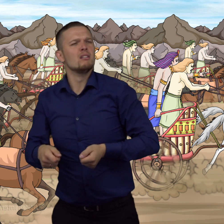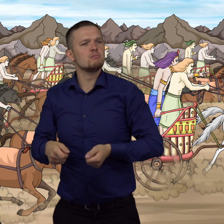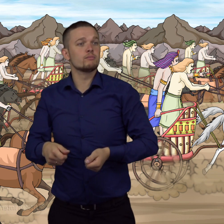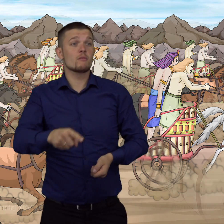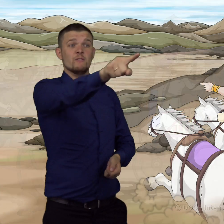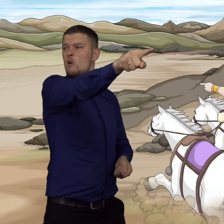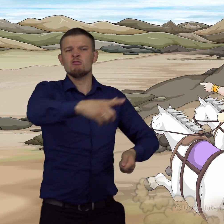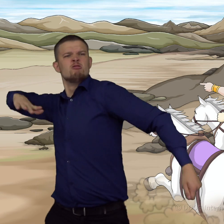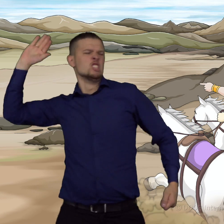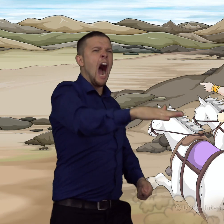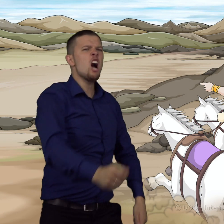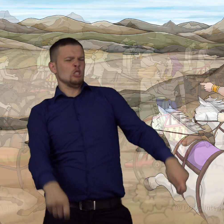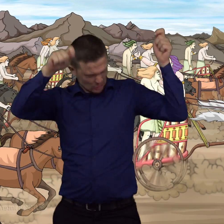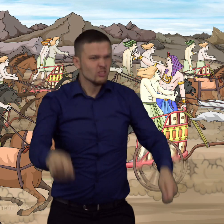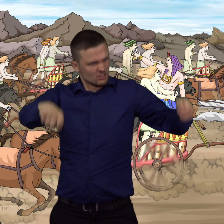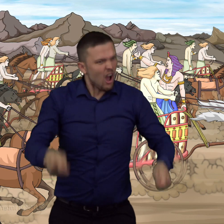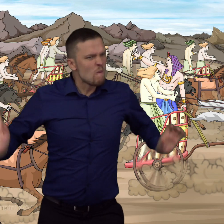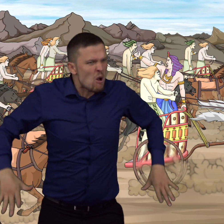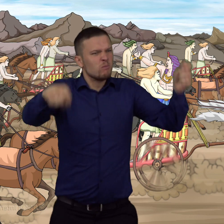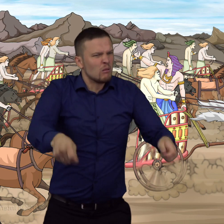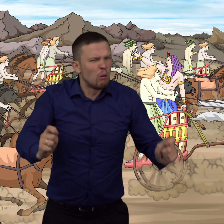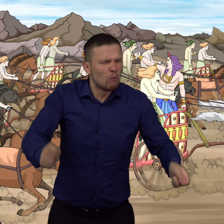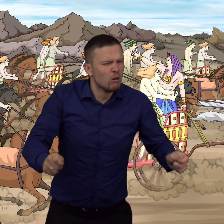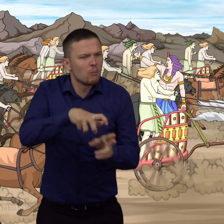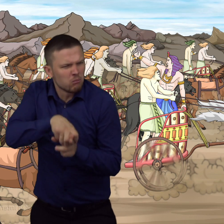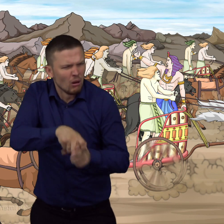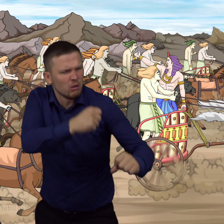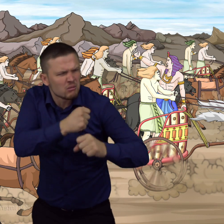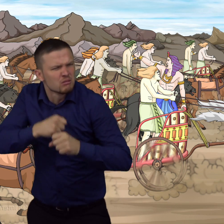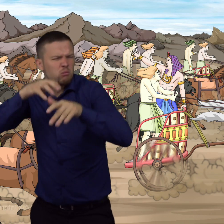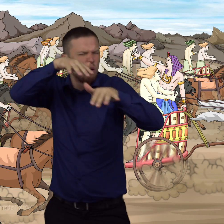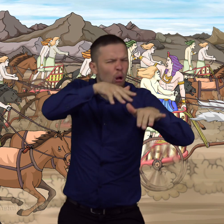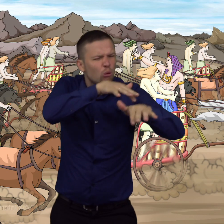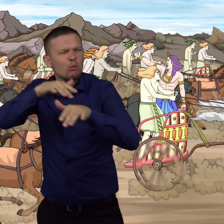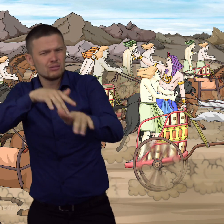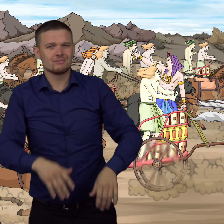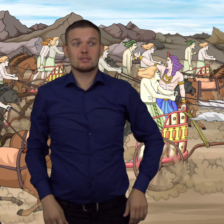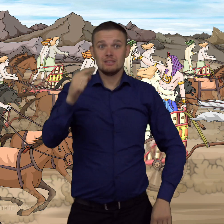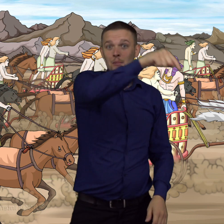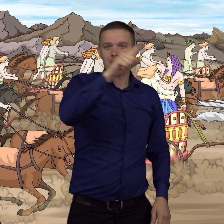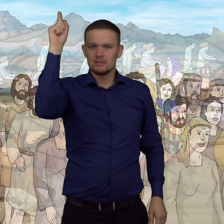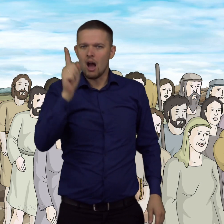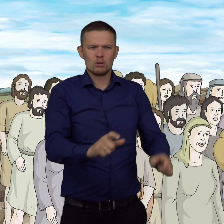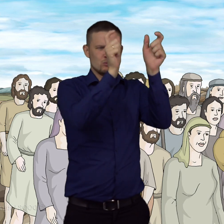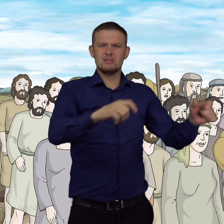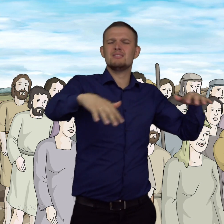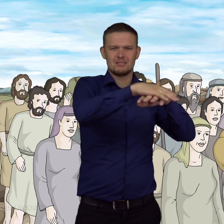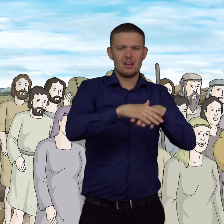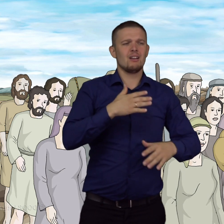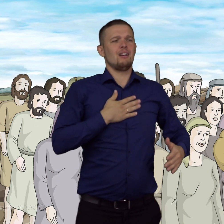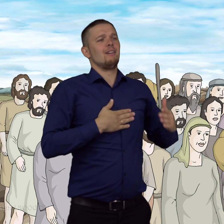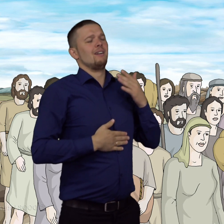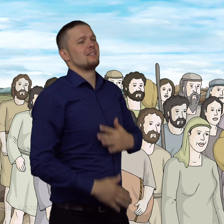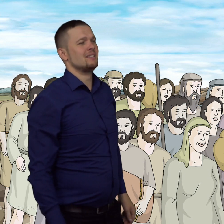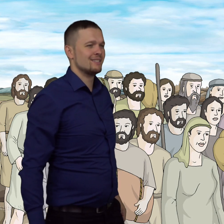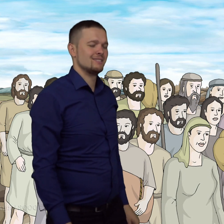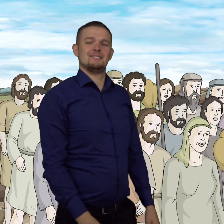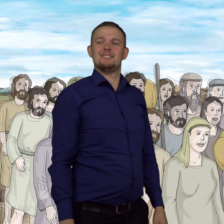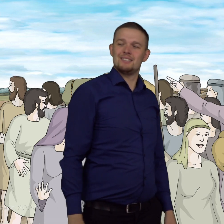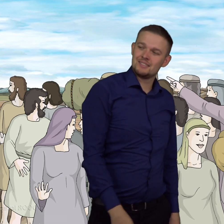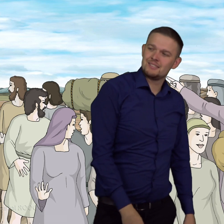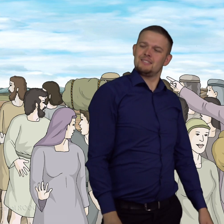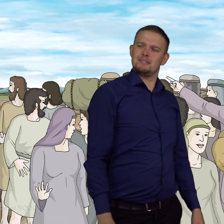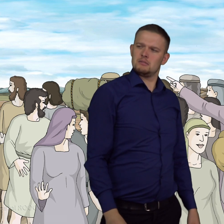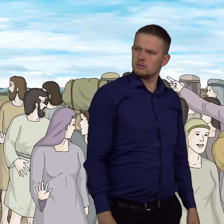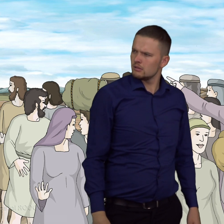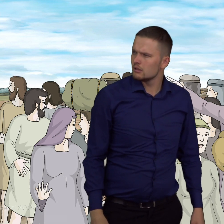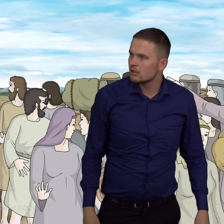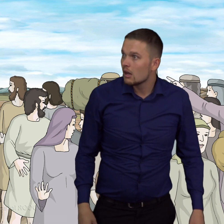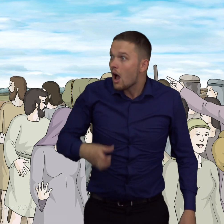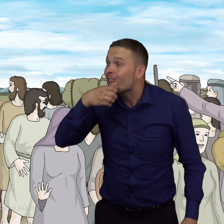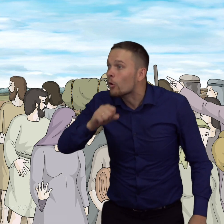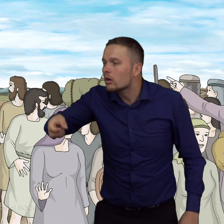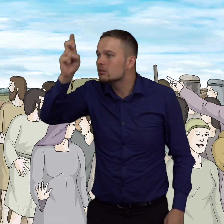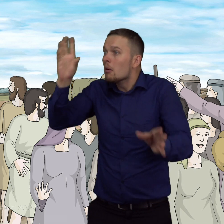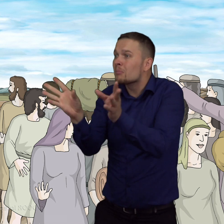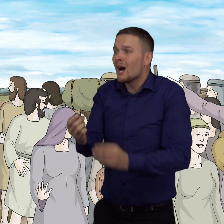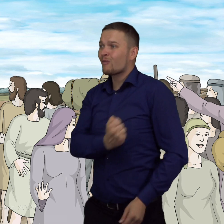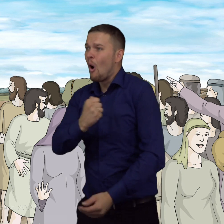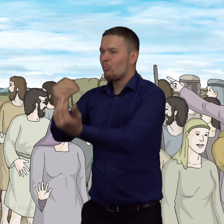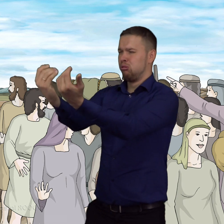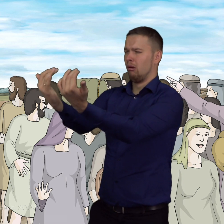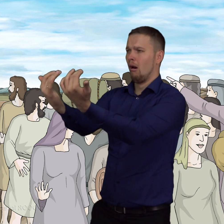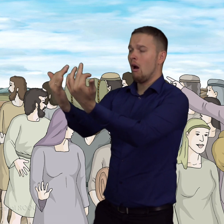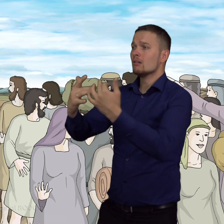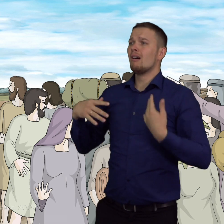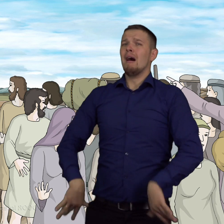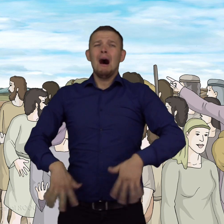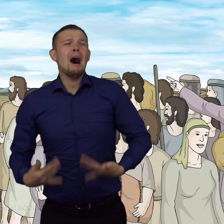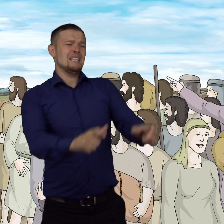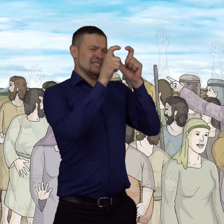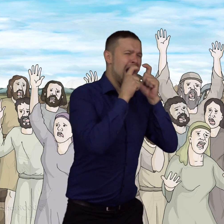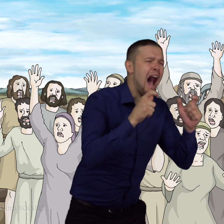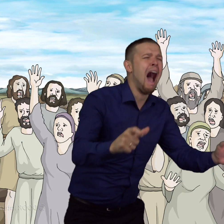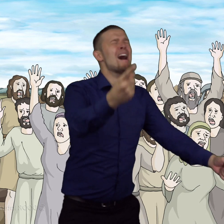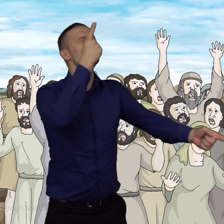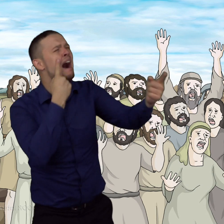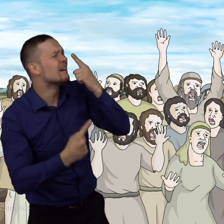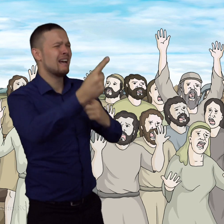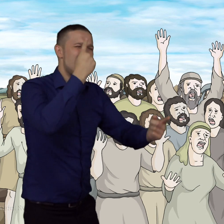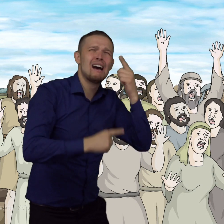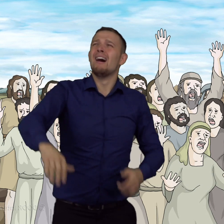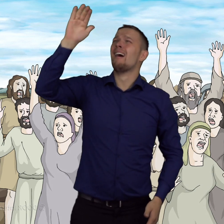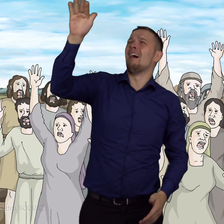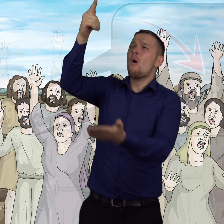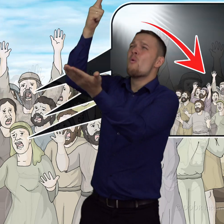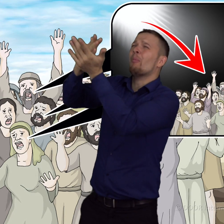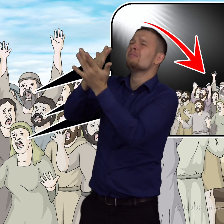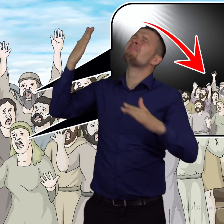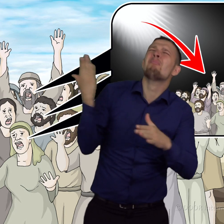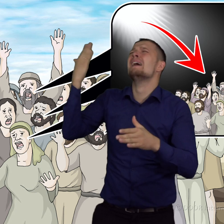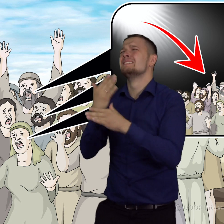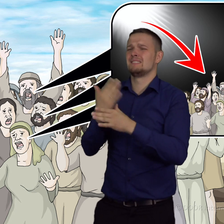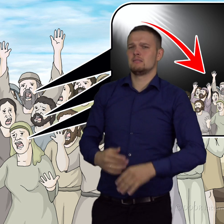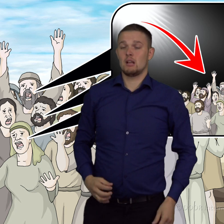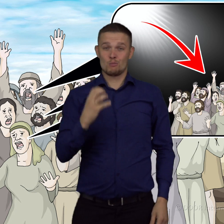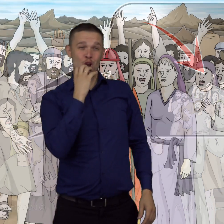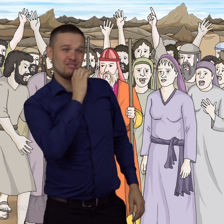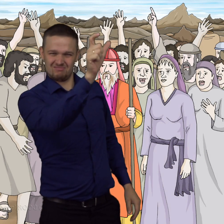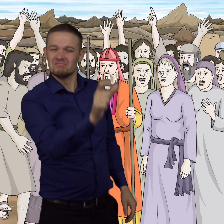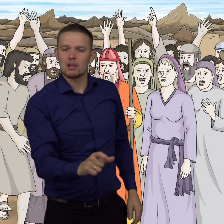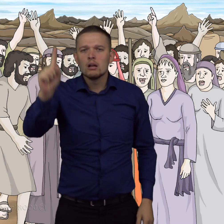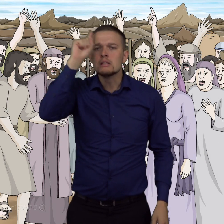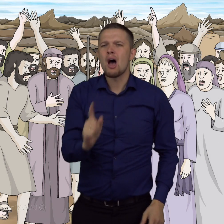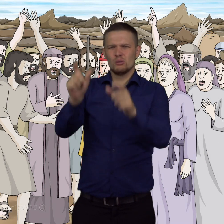As Pharaoh approached, the Israelites looked up and saw the Egyptians marching after them, and they were terrified and cried out to the LORD.